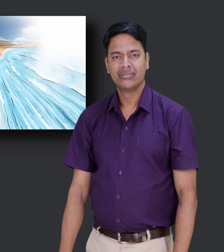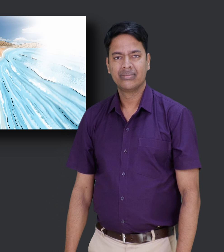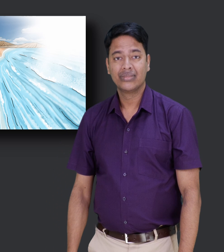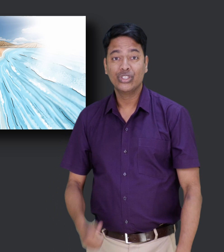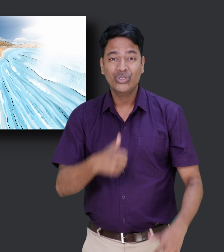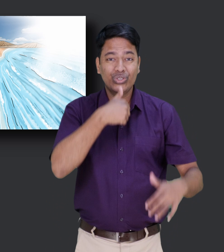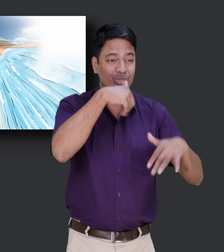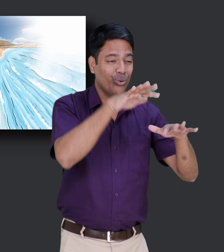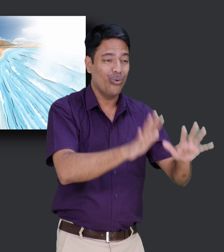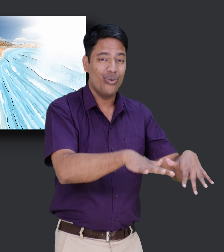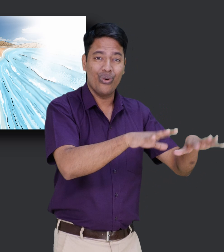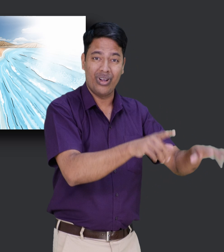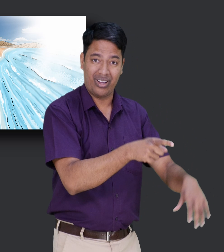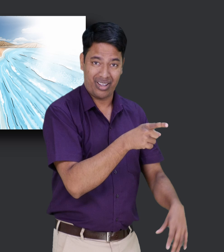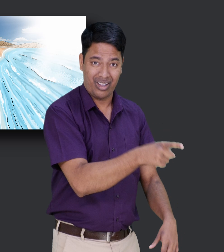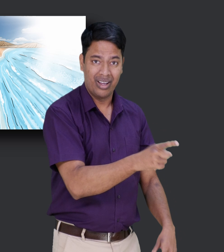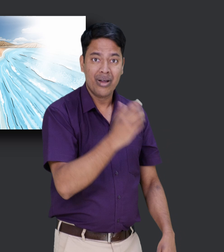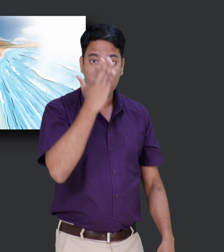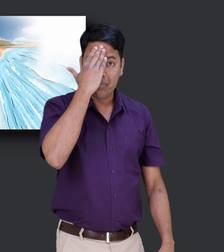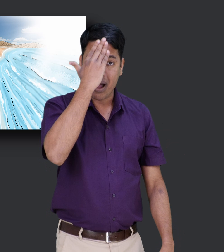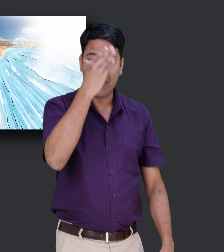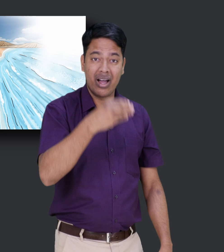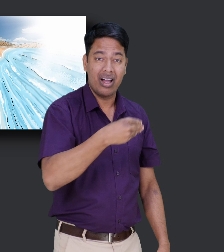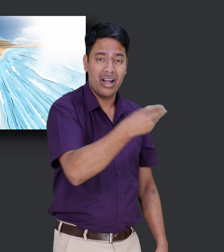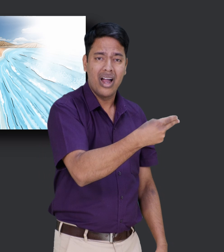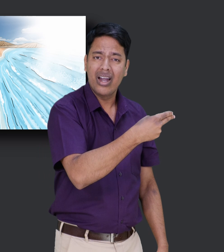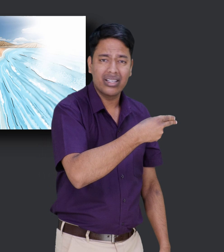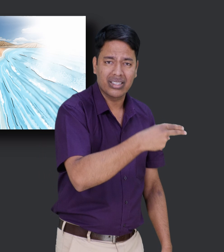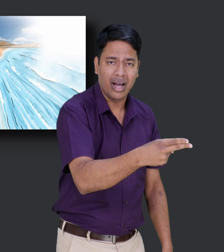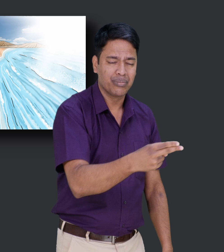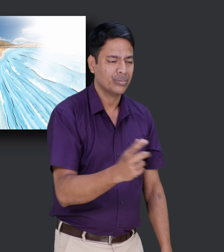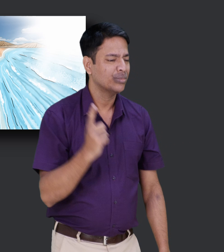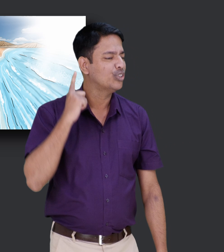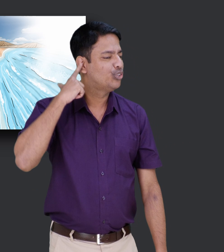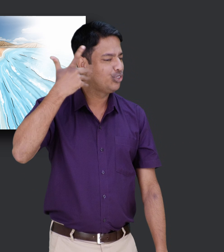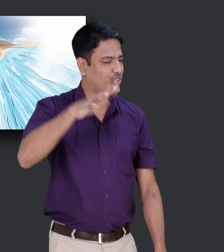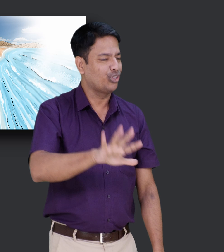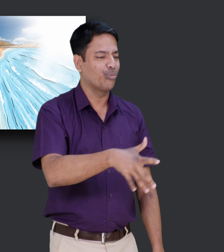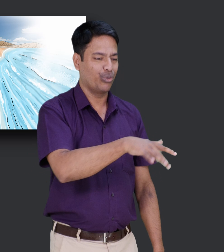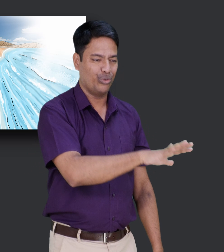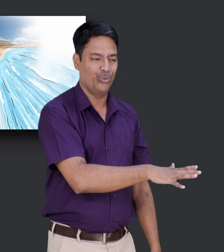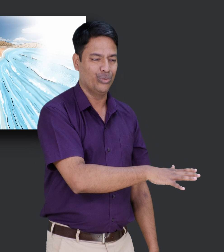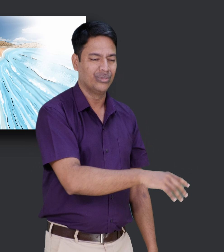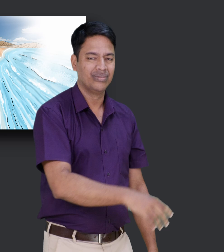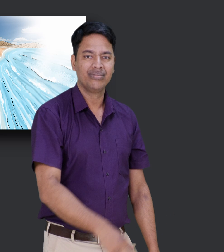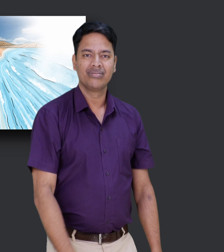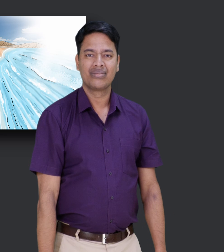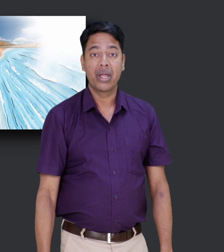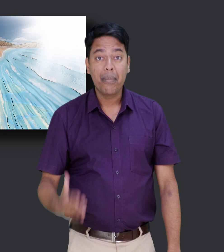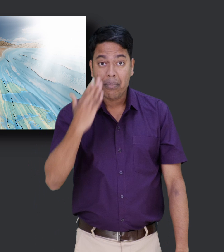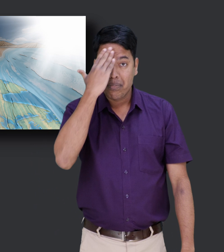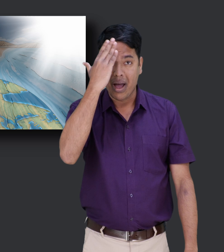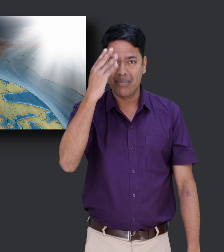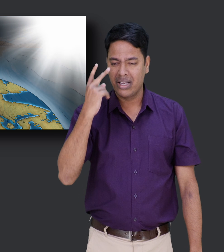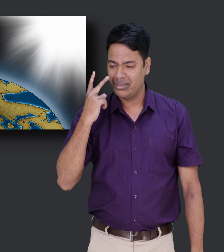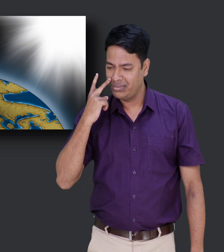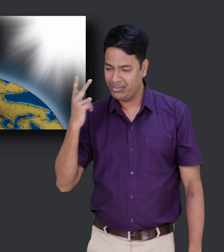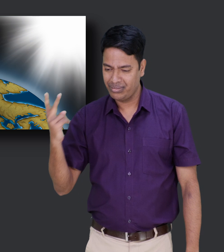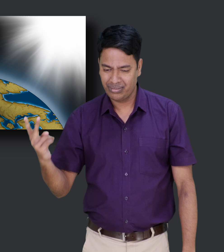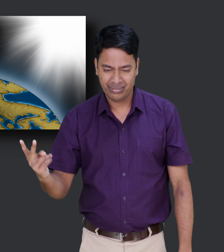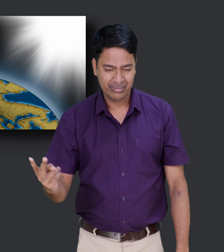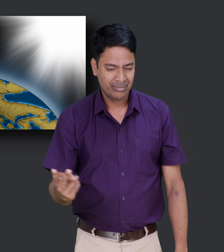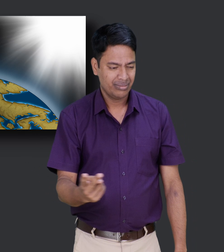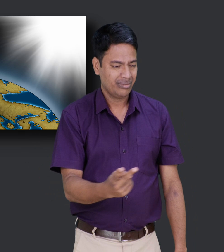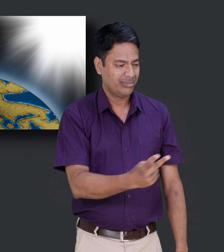And it was so.